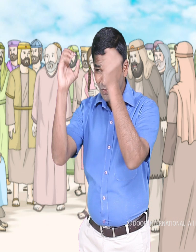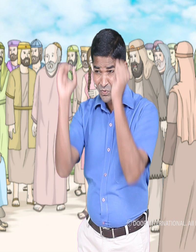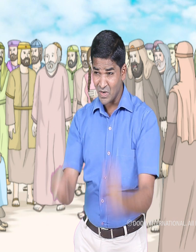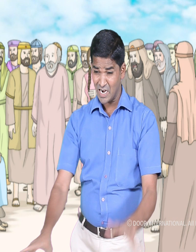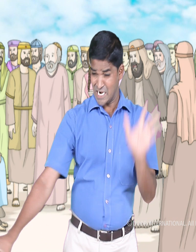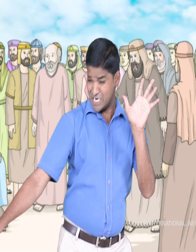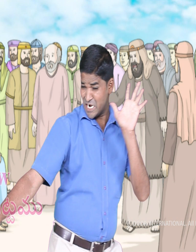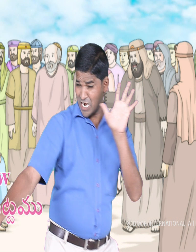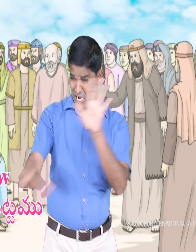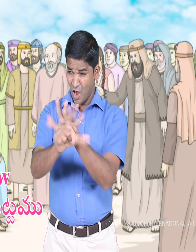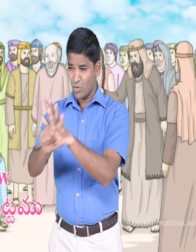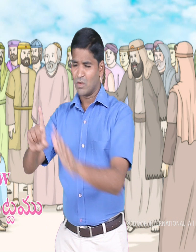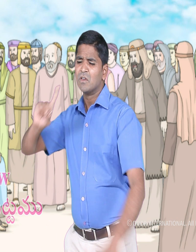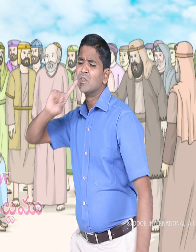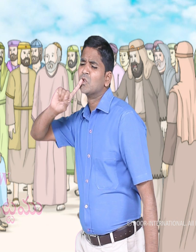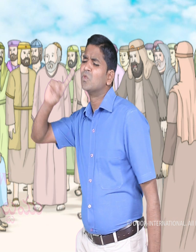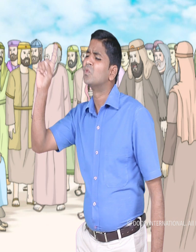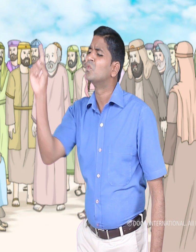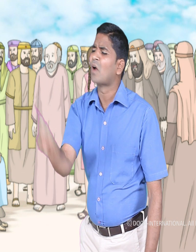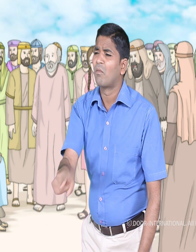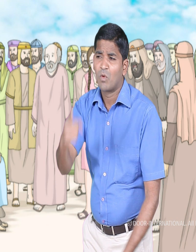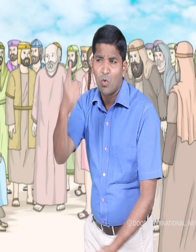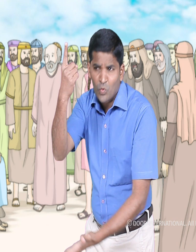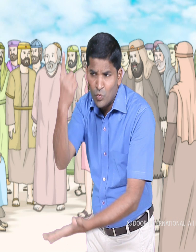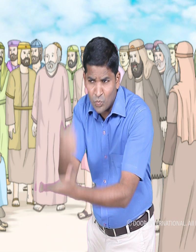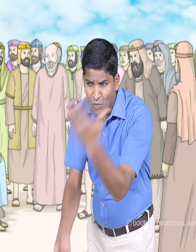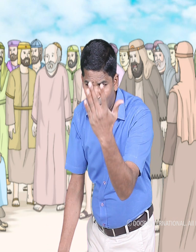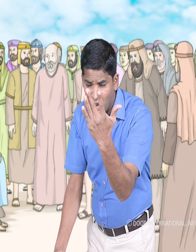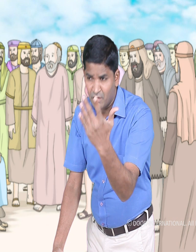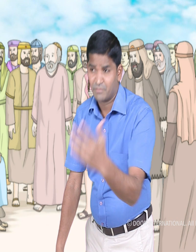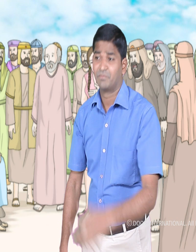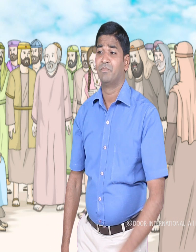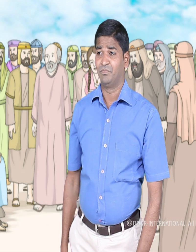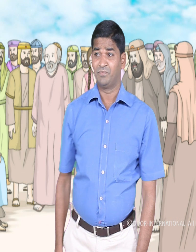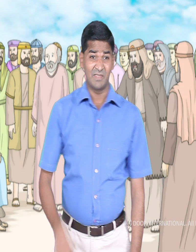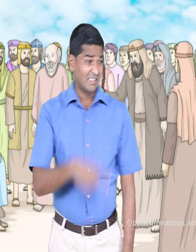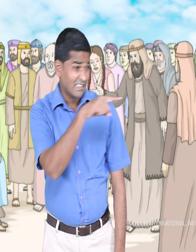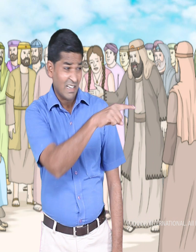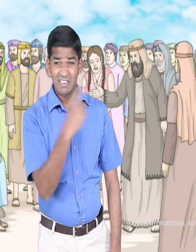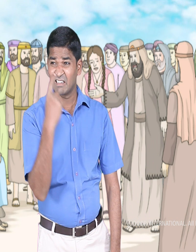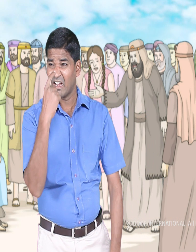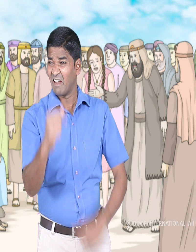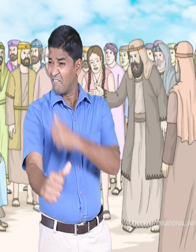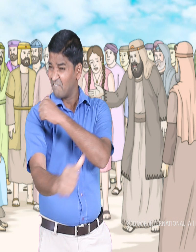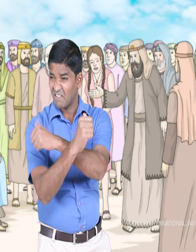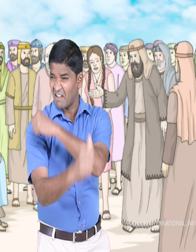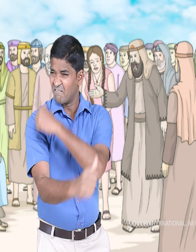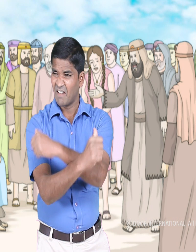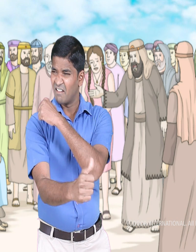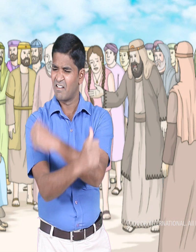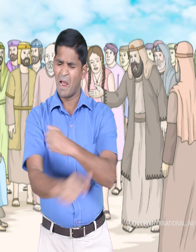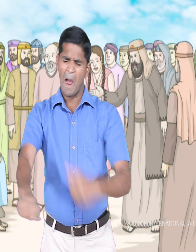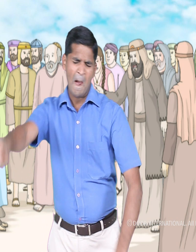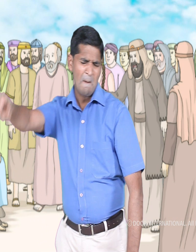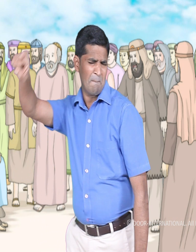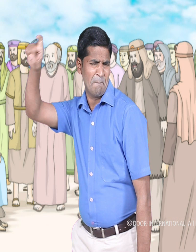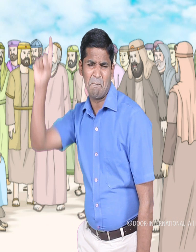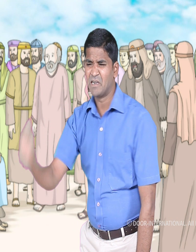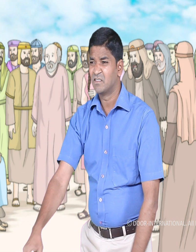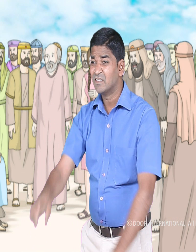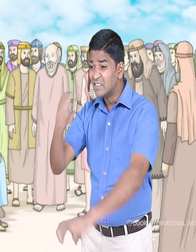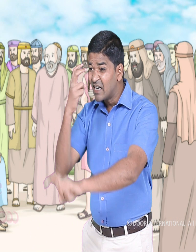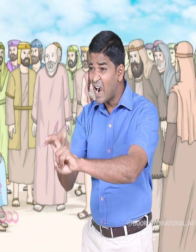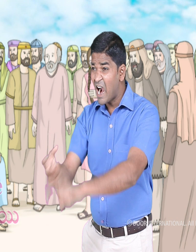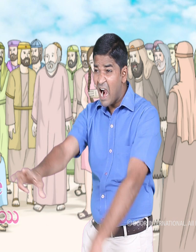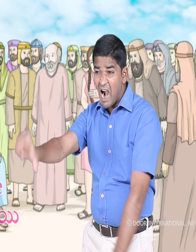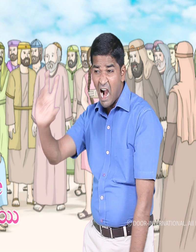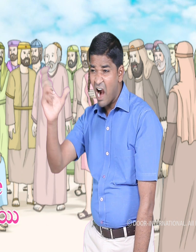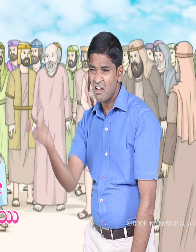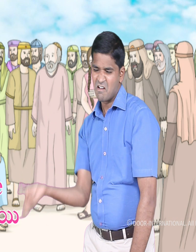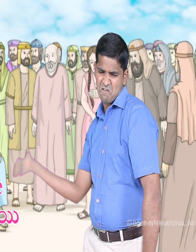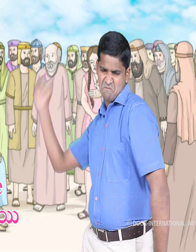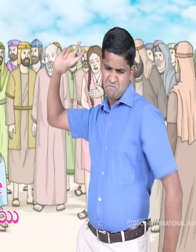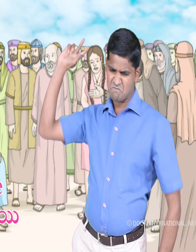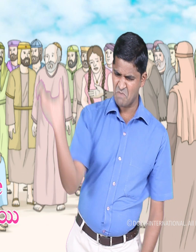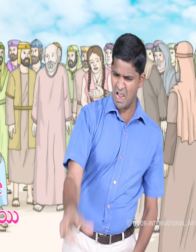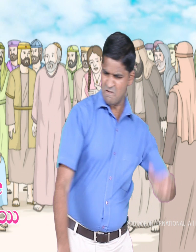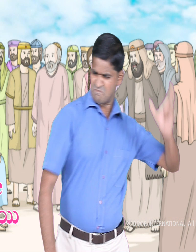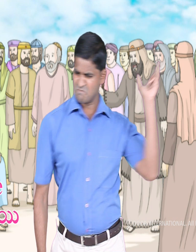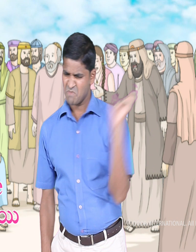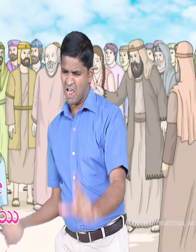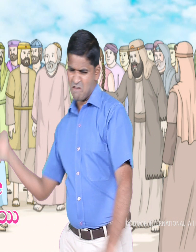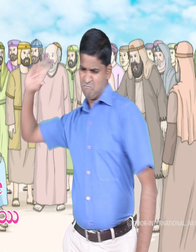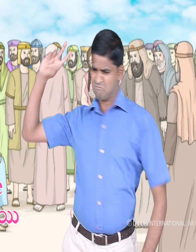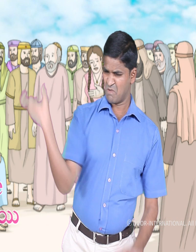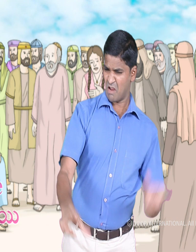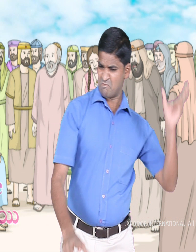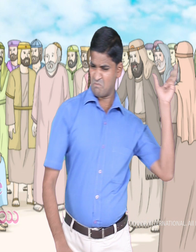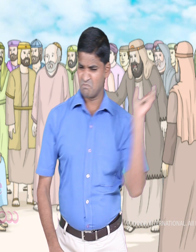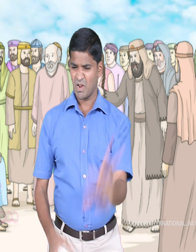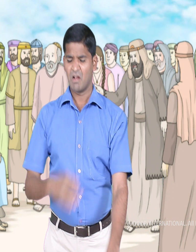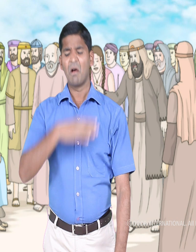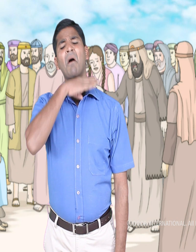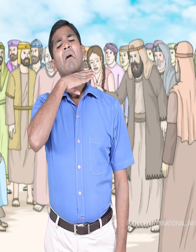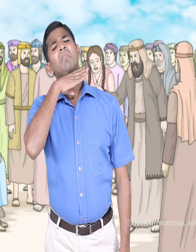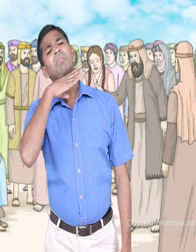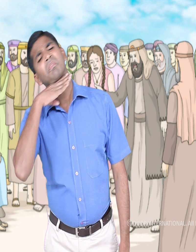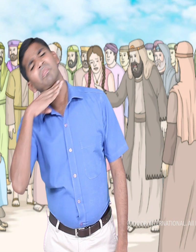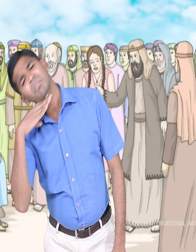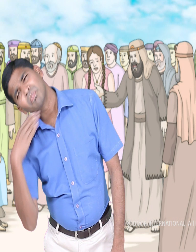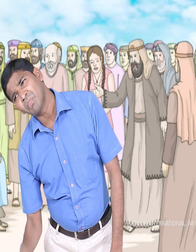So what do You say?”